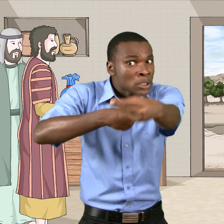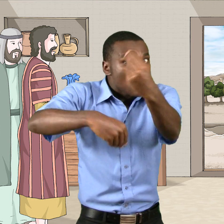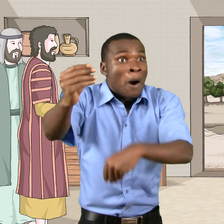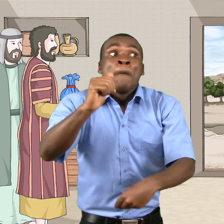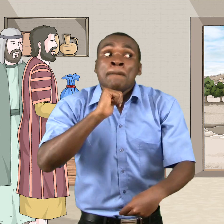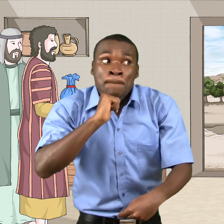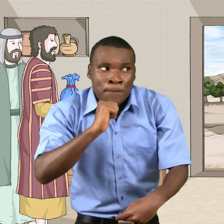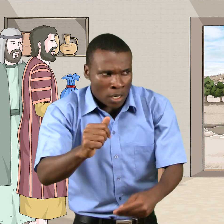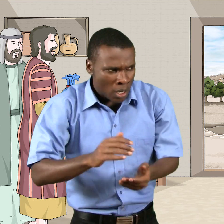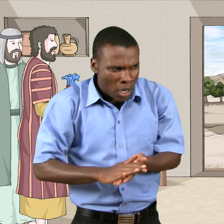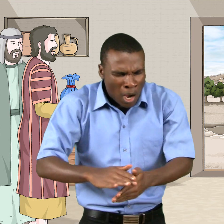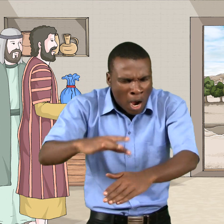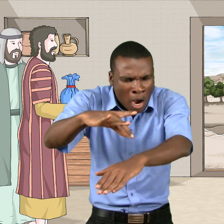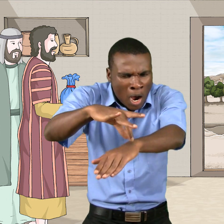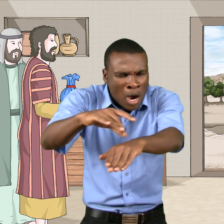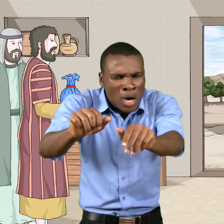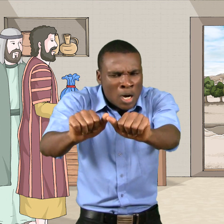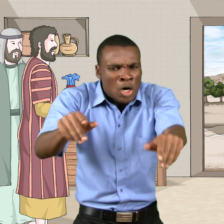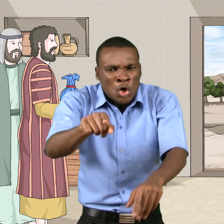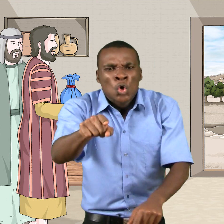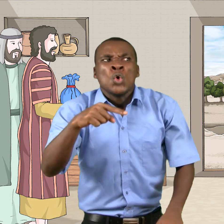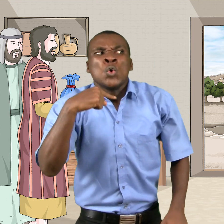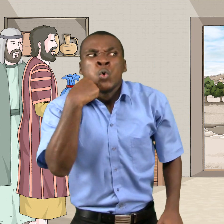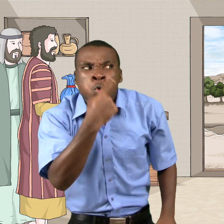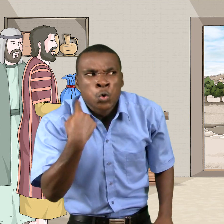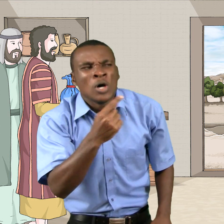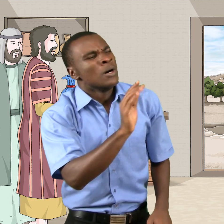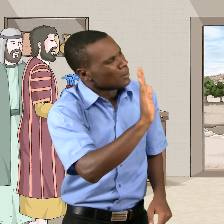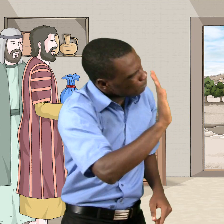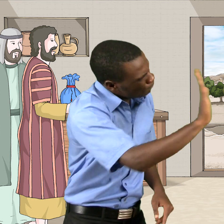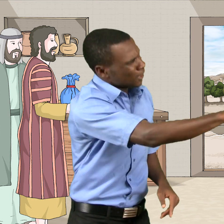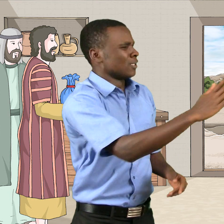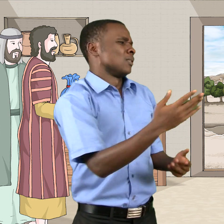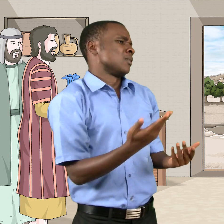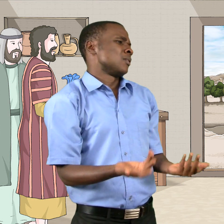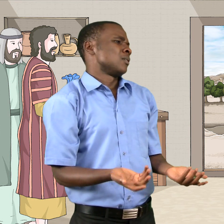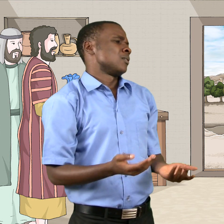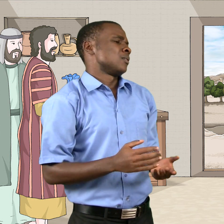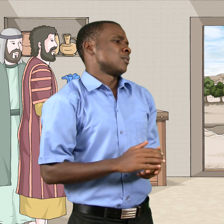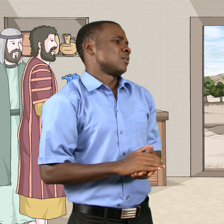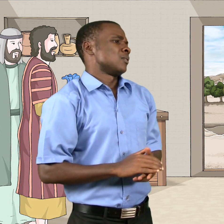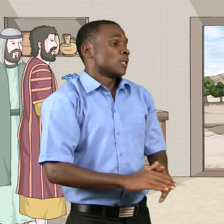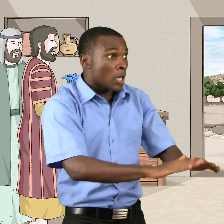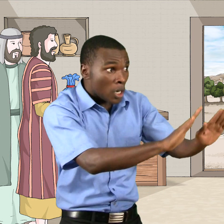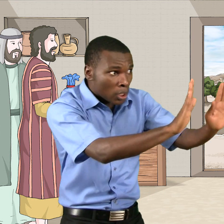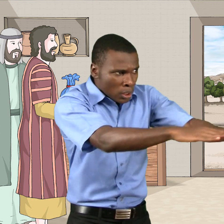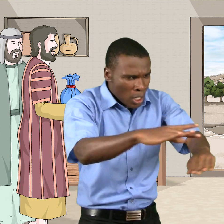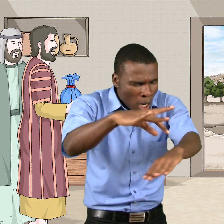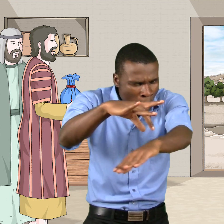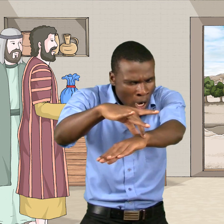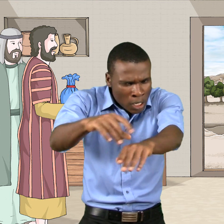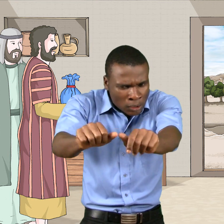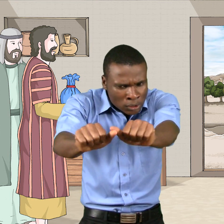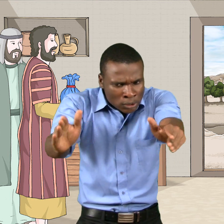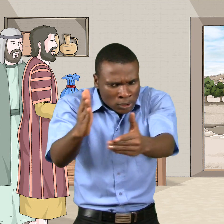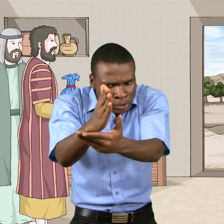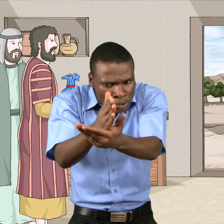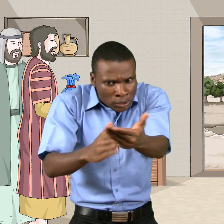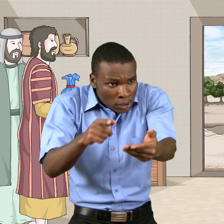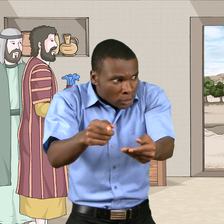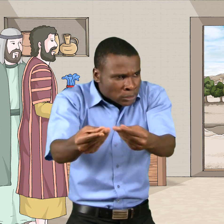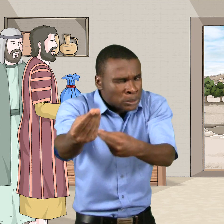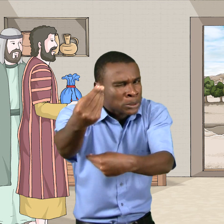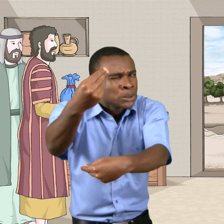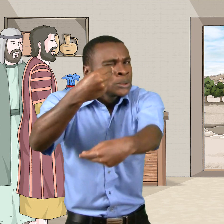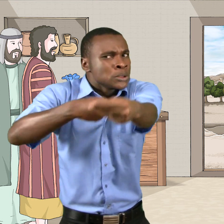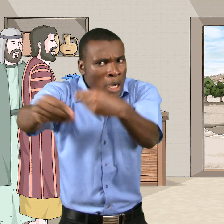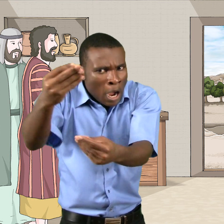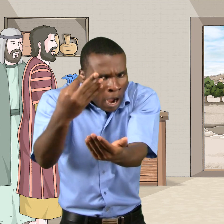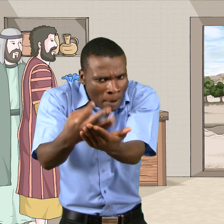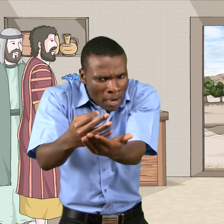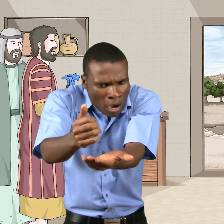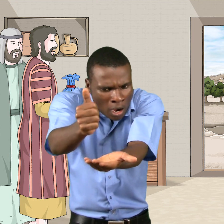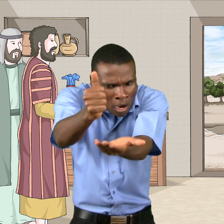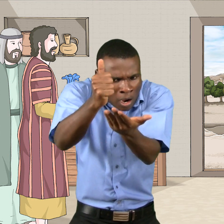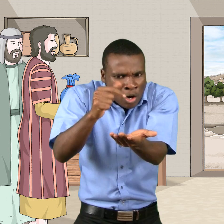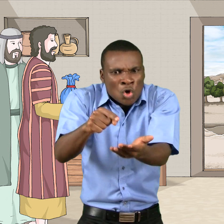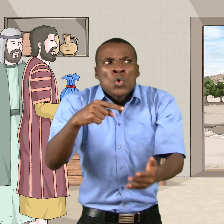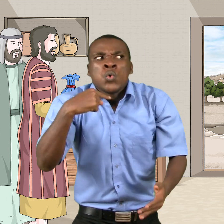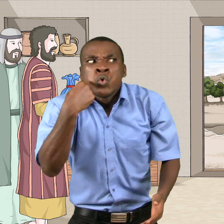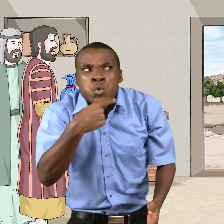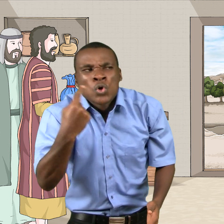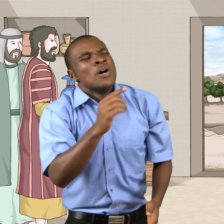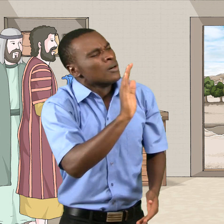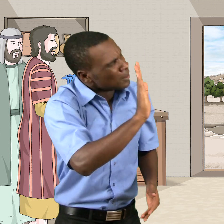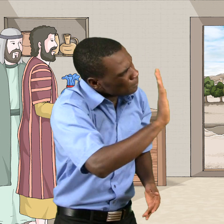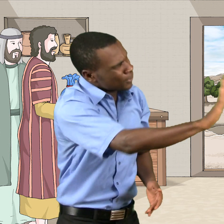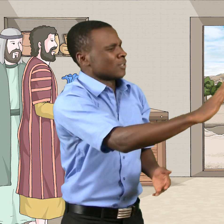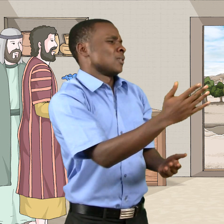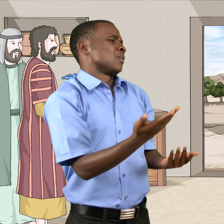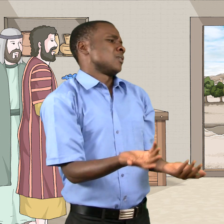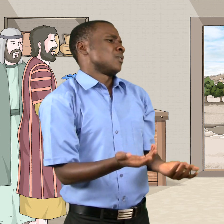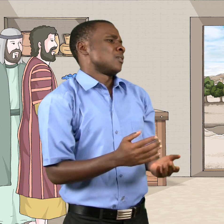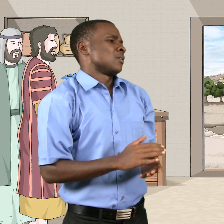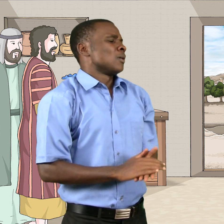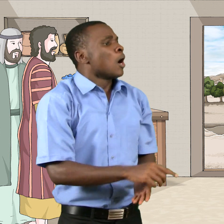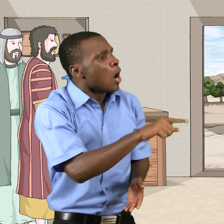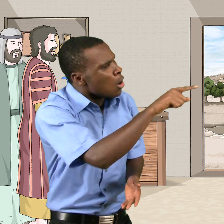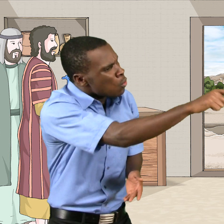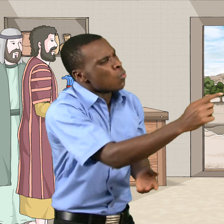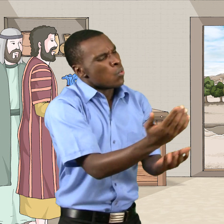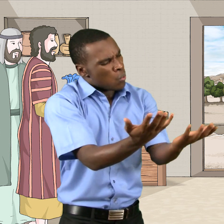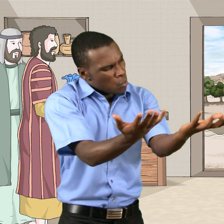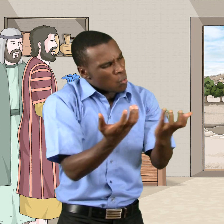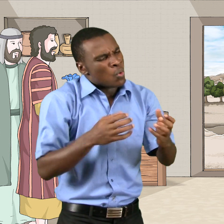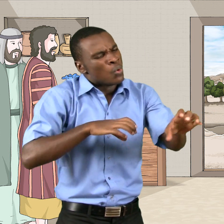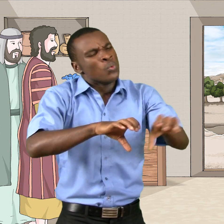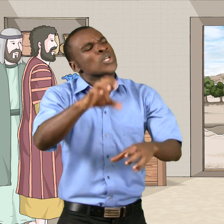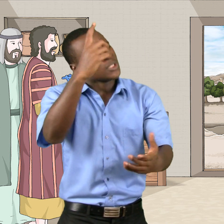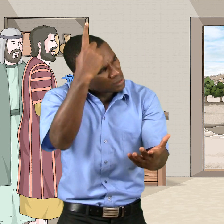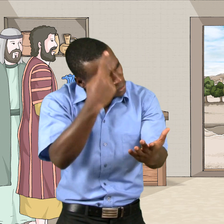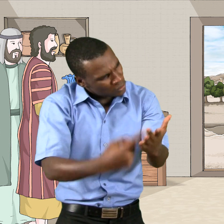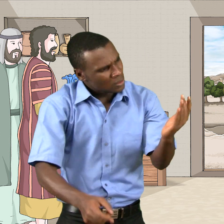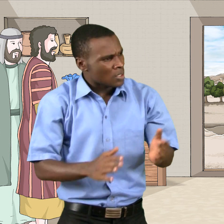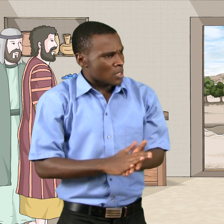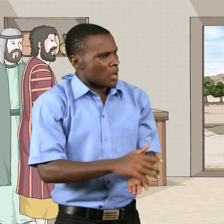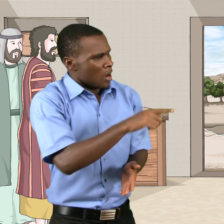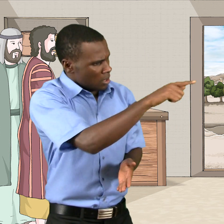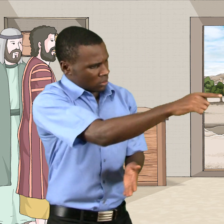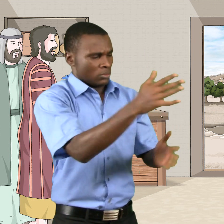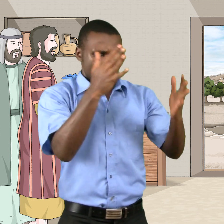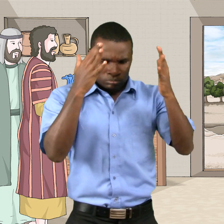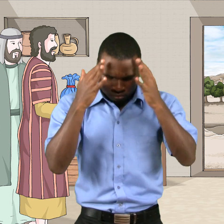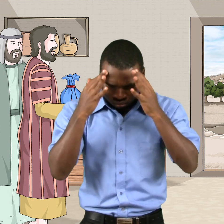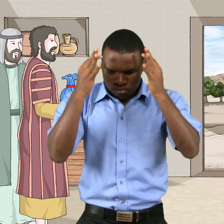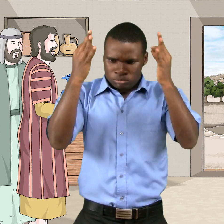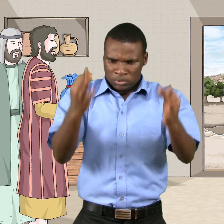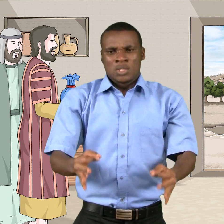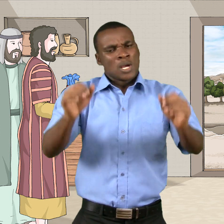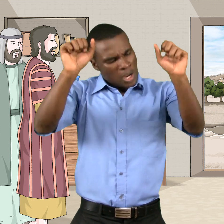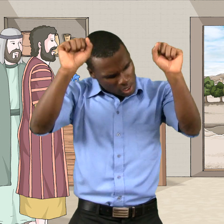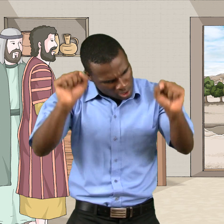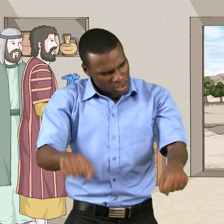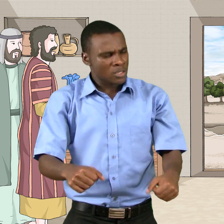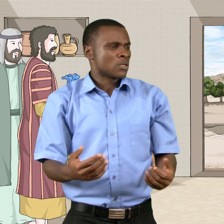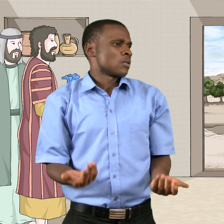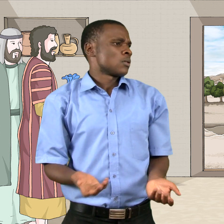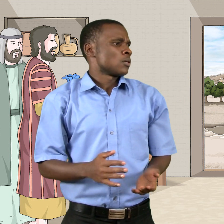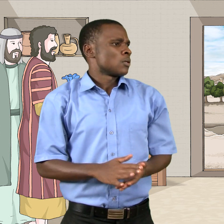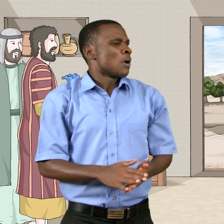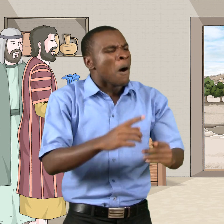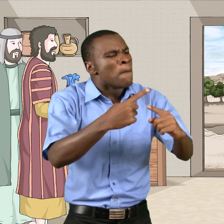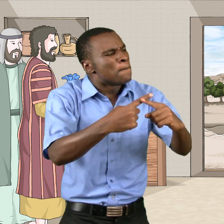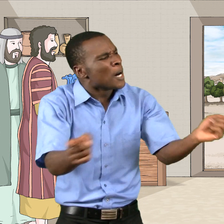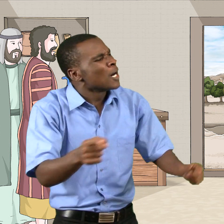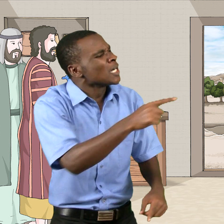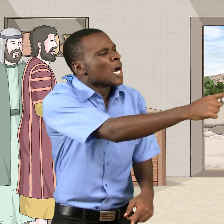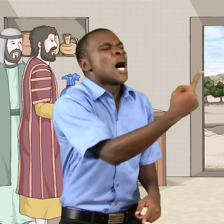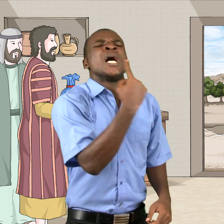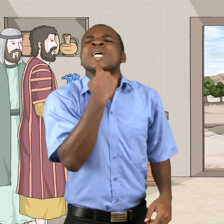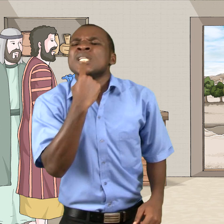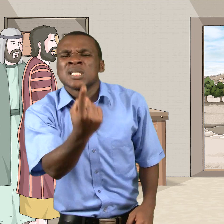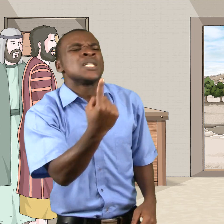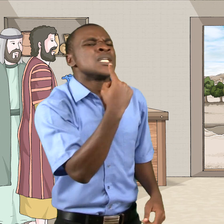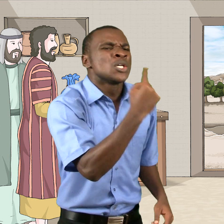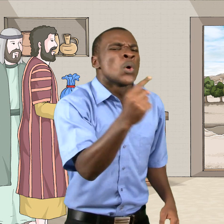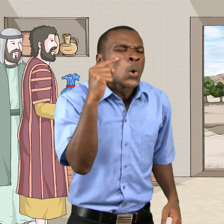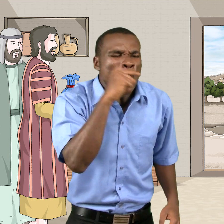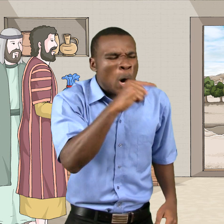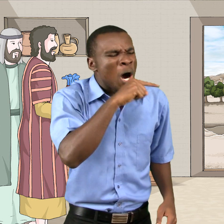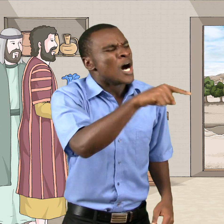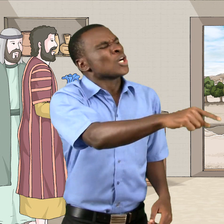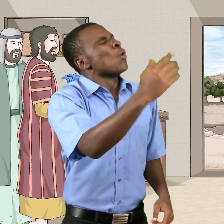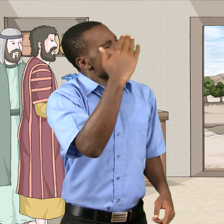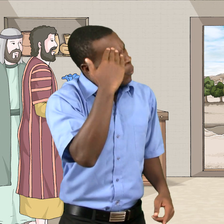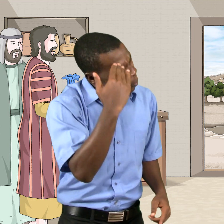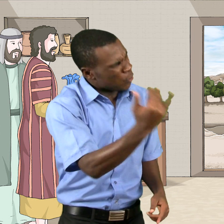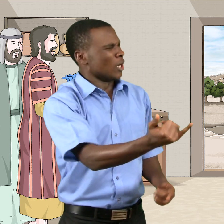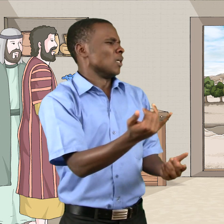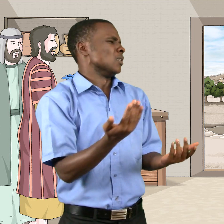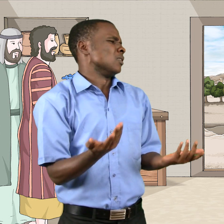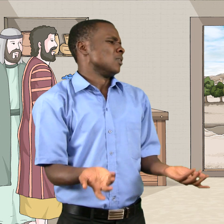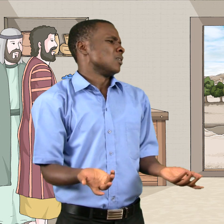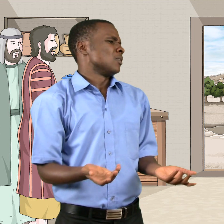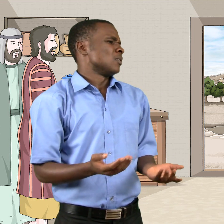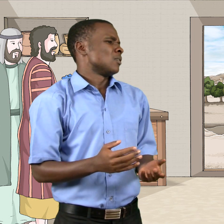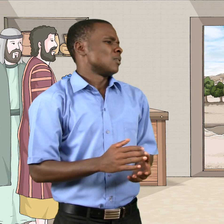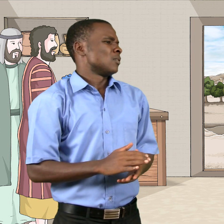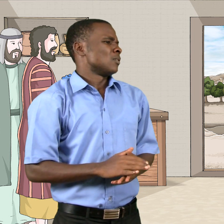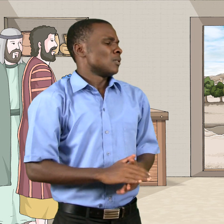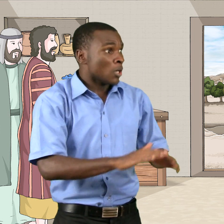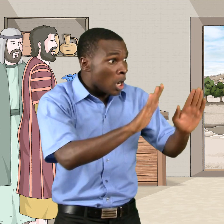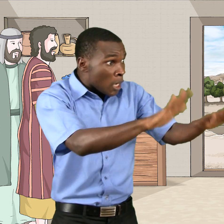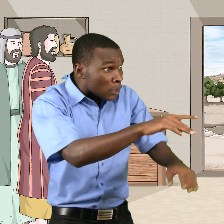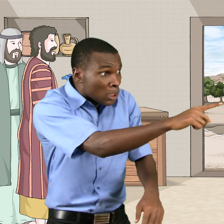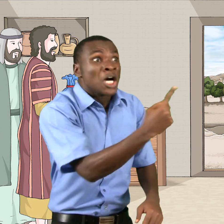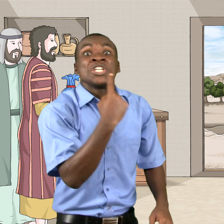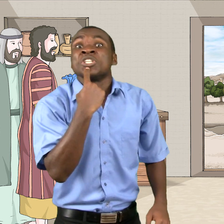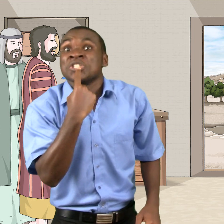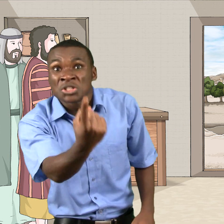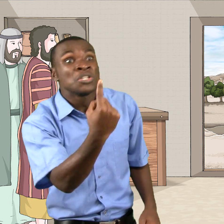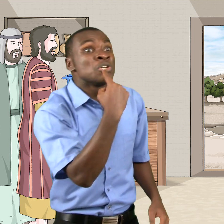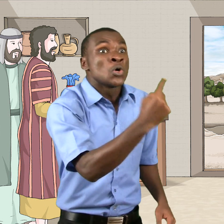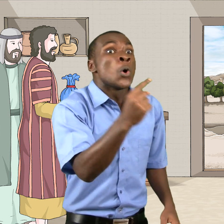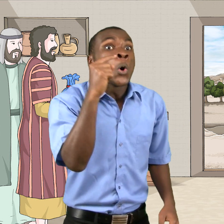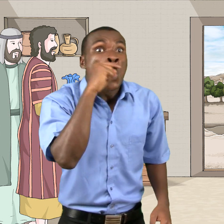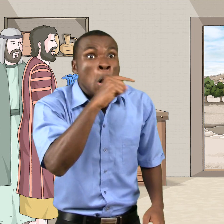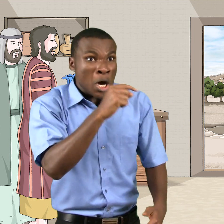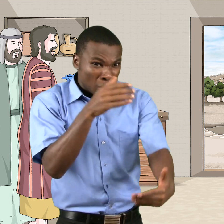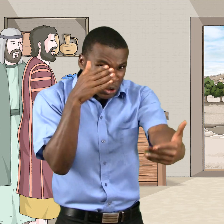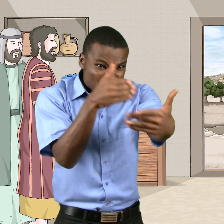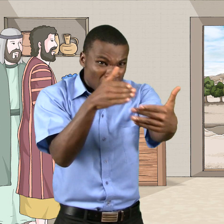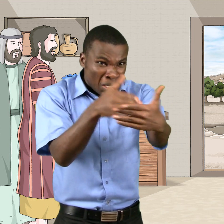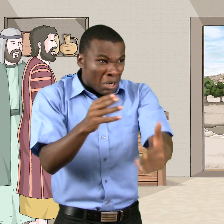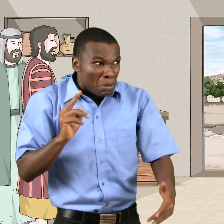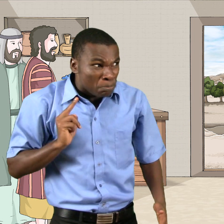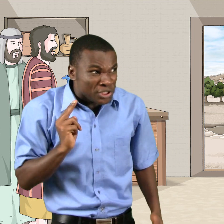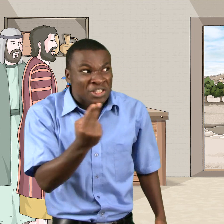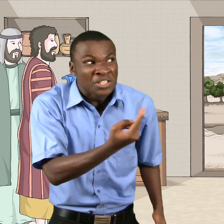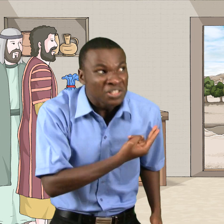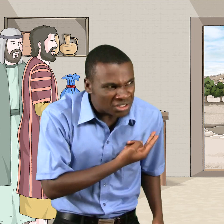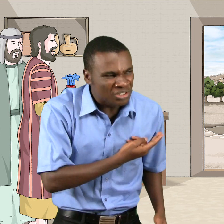Did it not belong to you before it was sold? And after it was sold, was it not at your disposal?